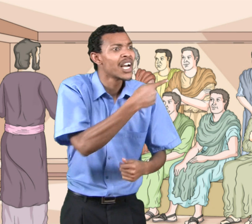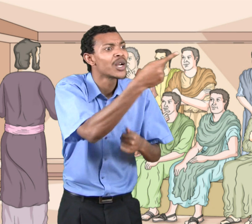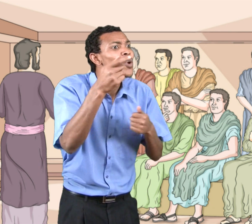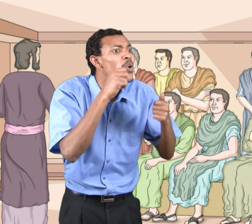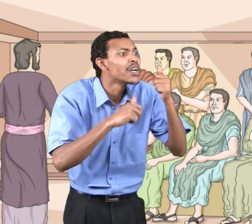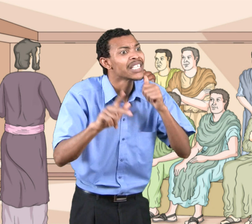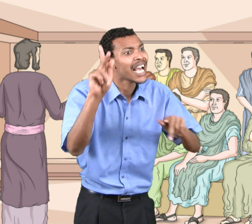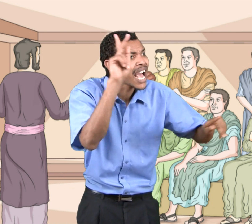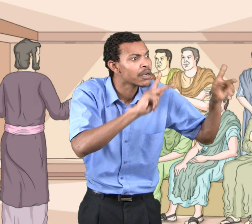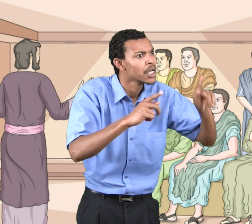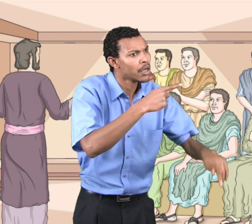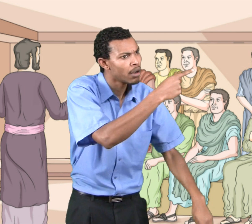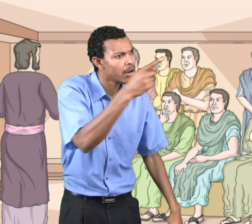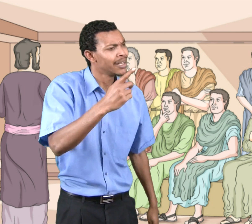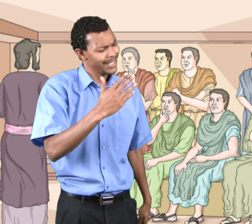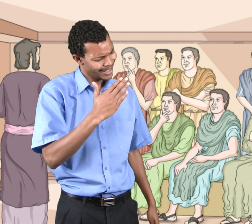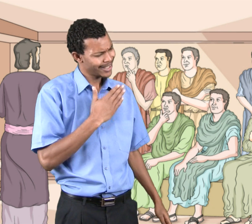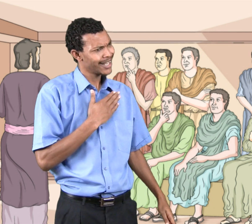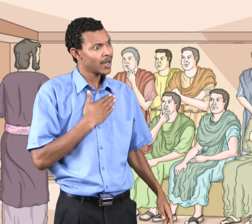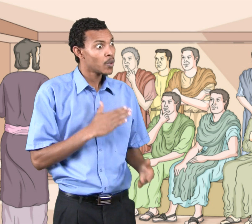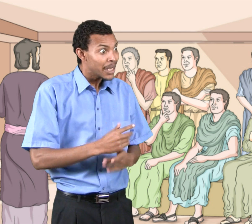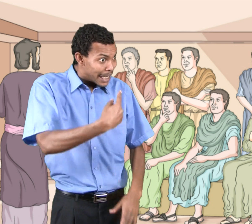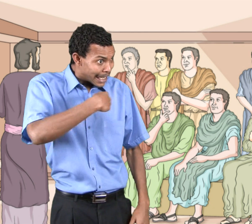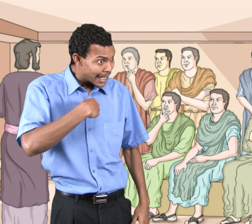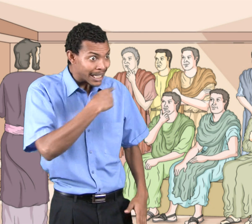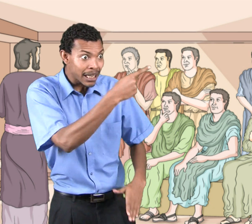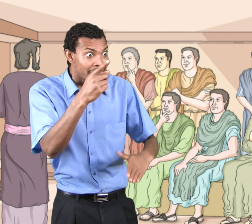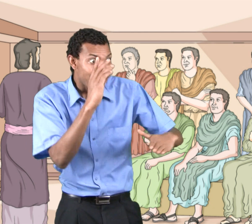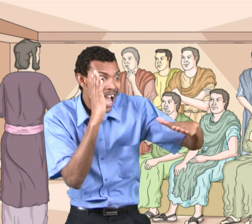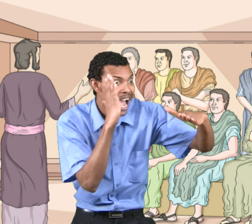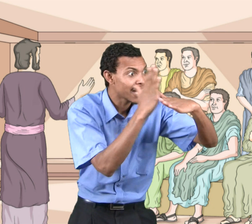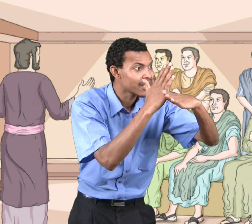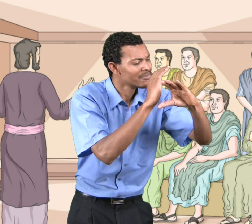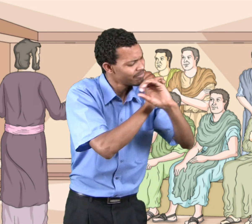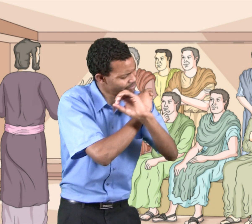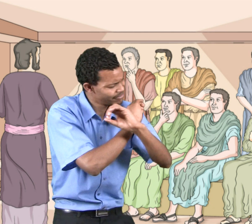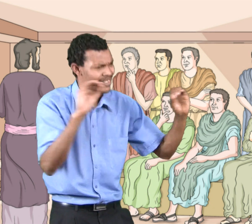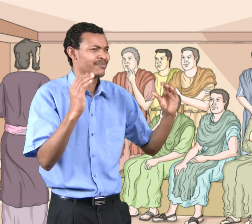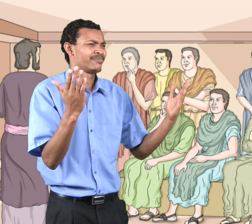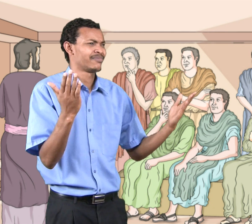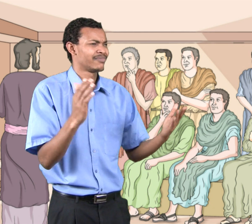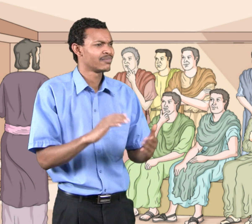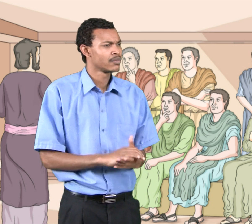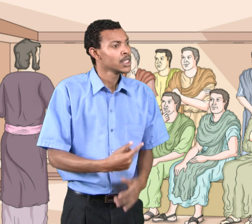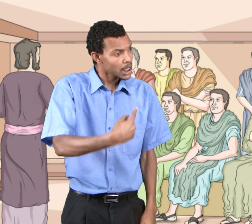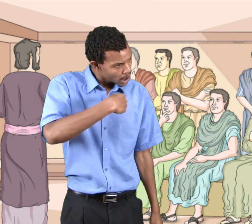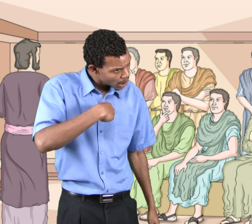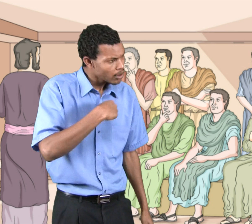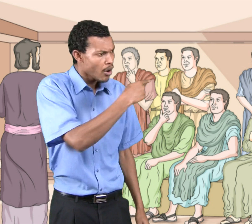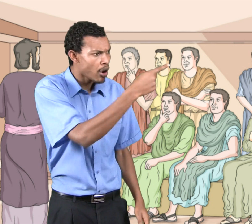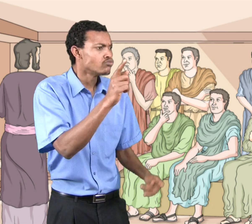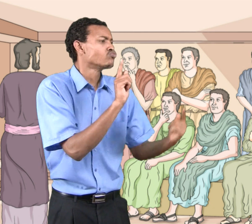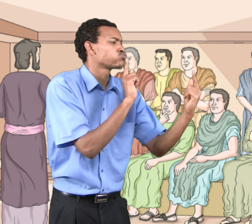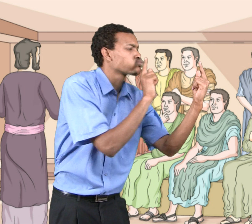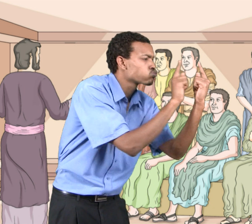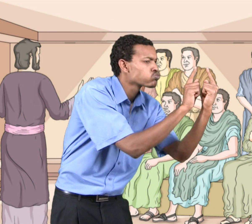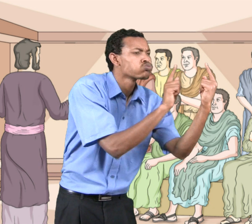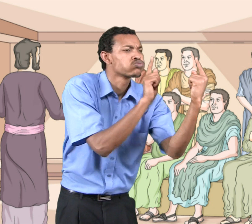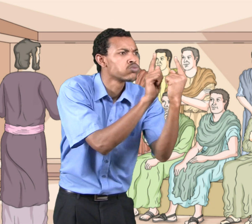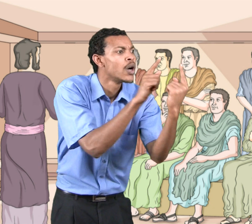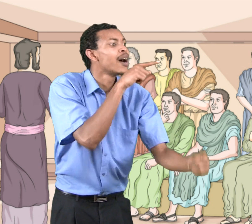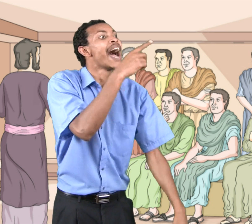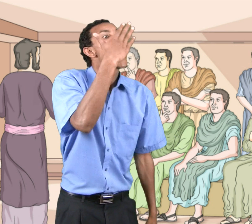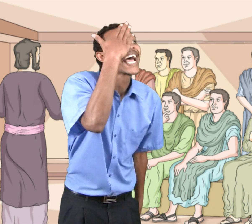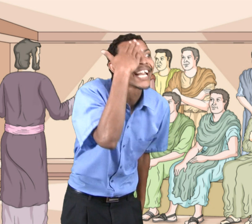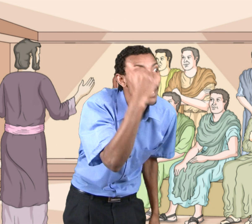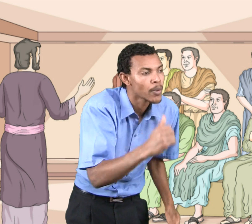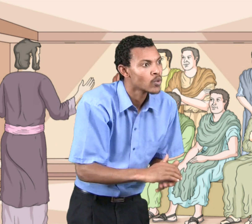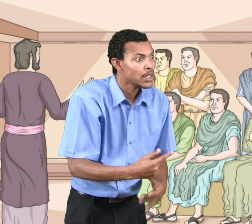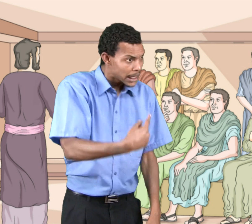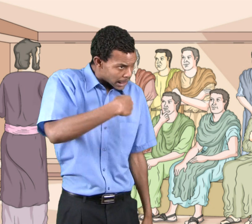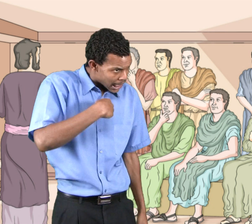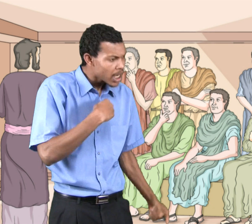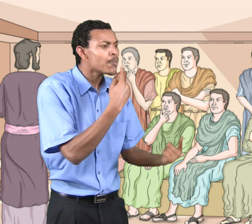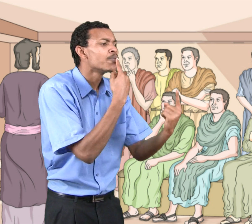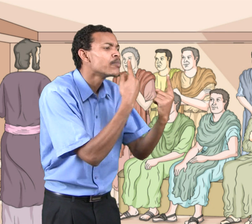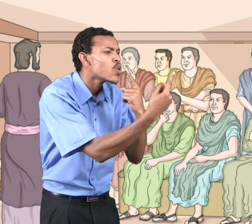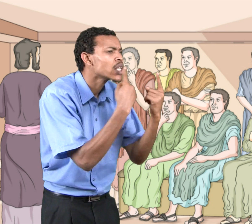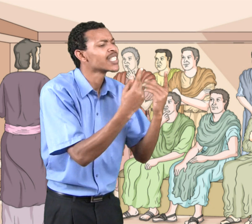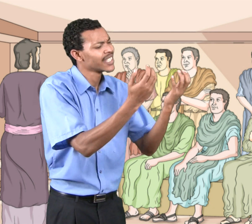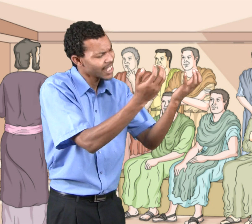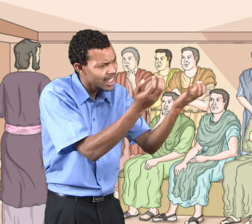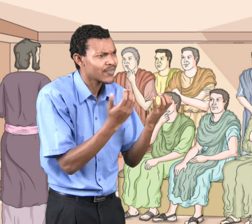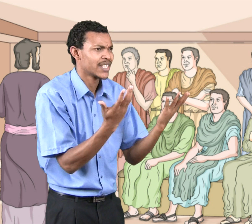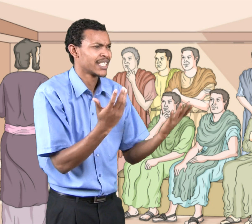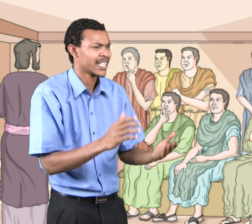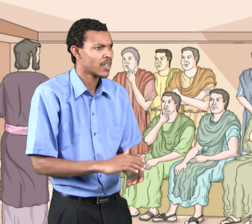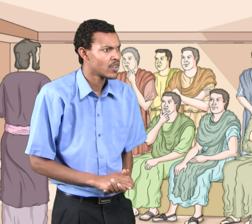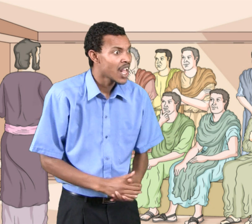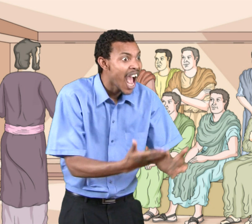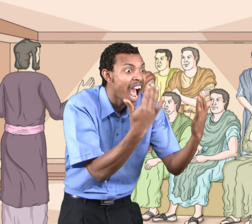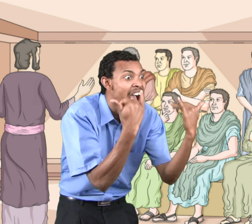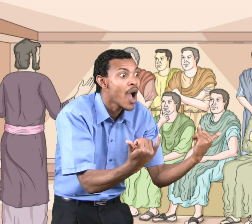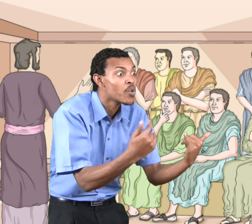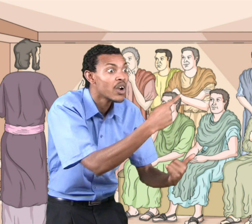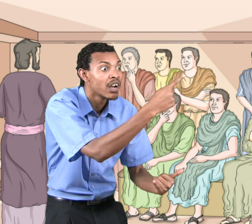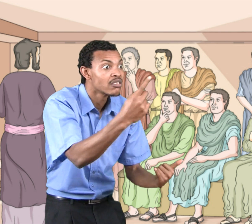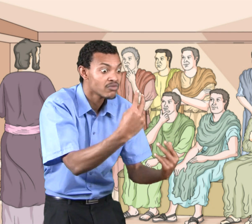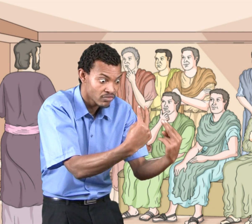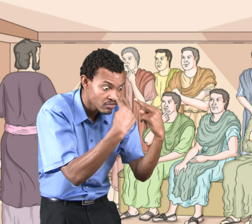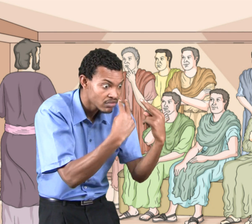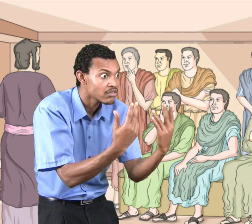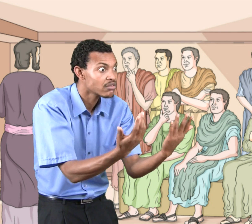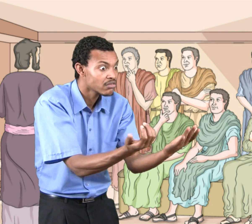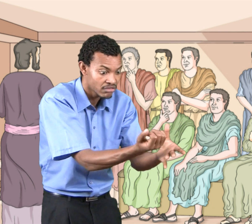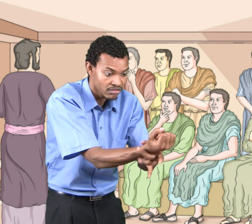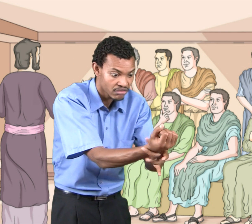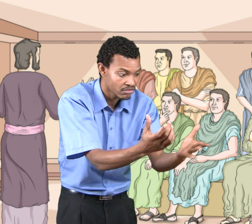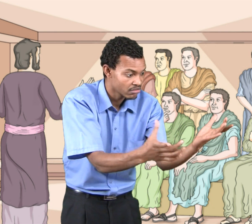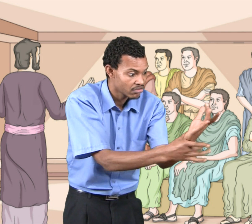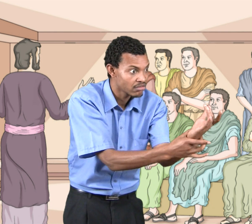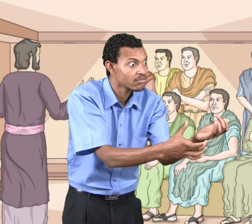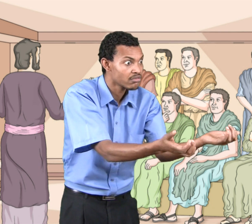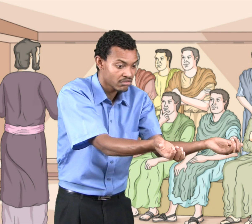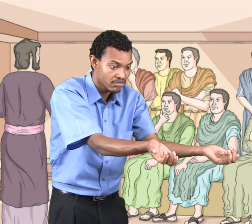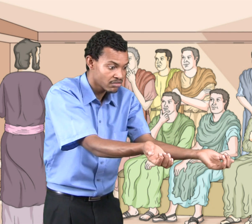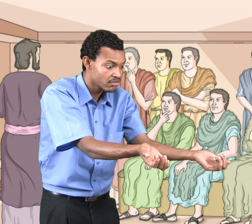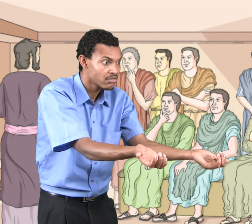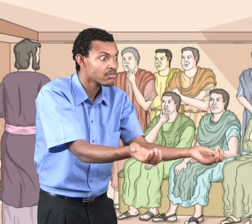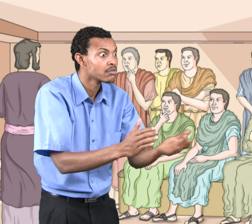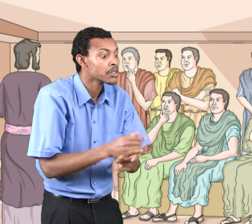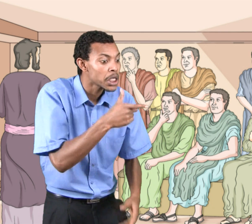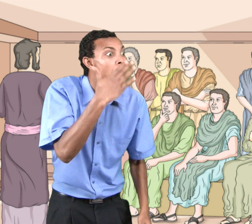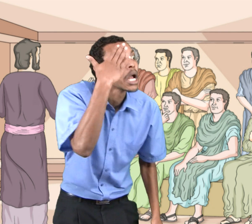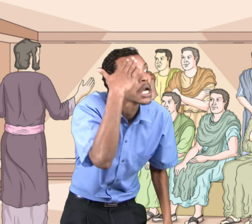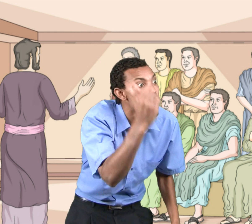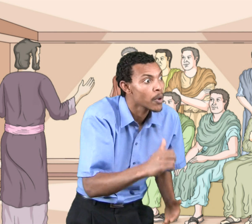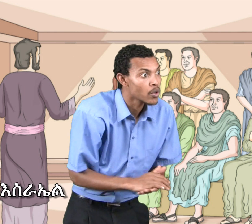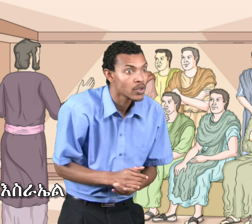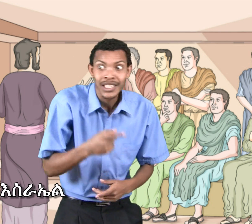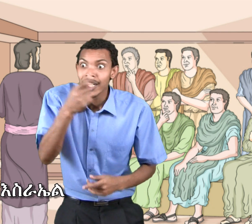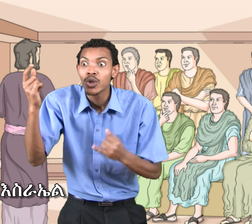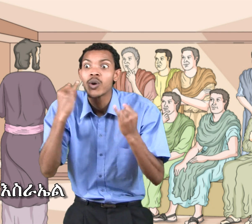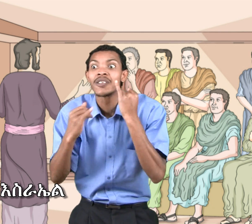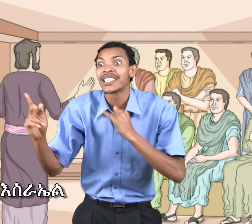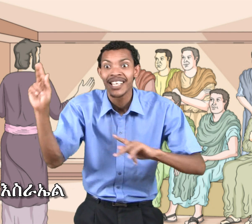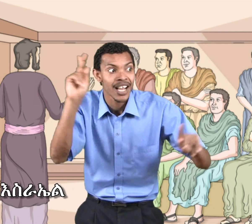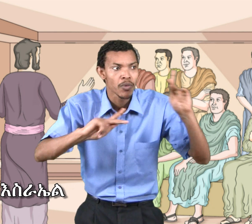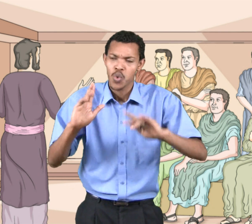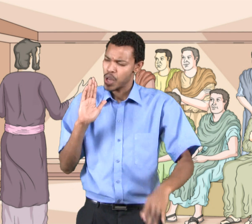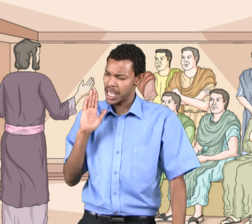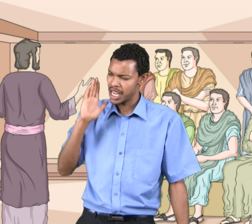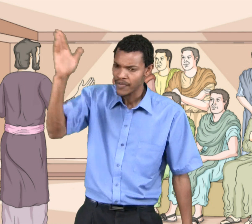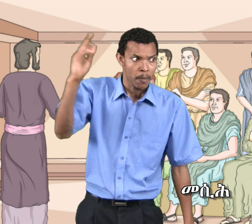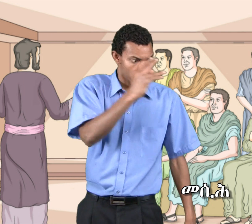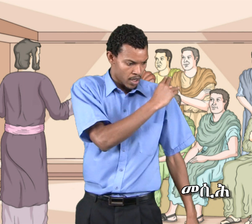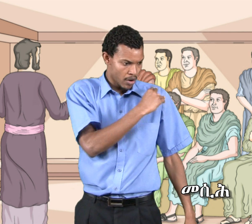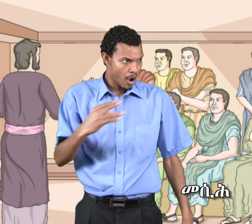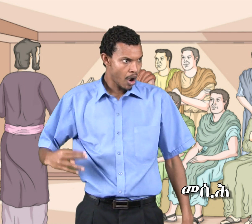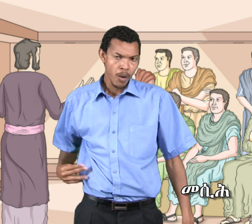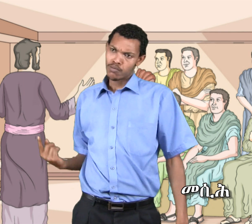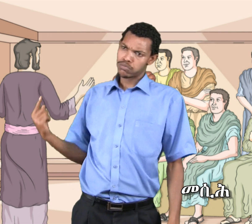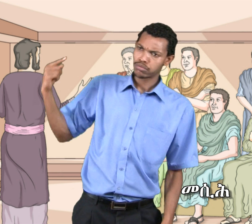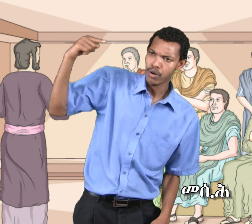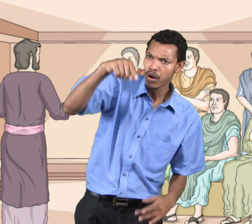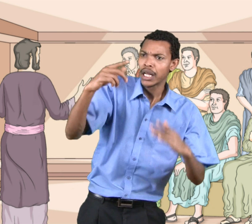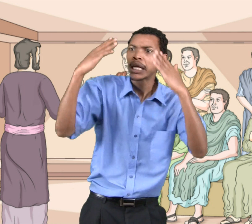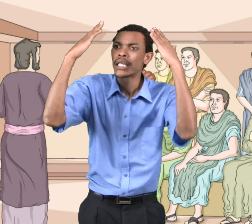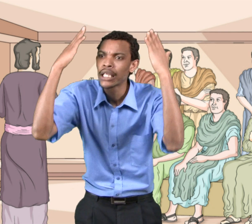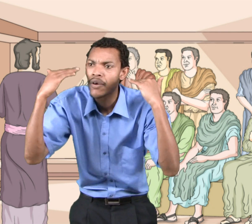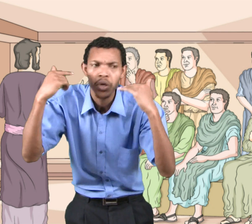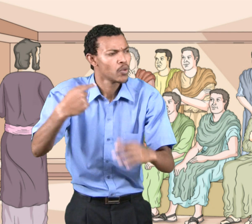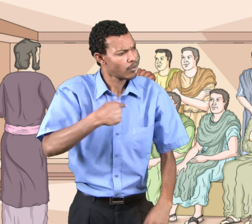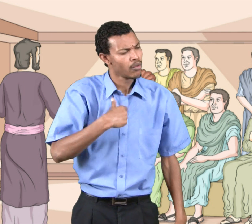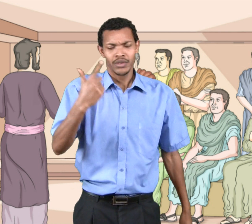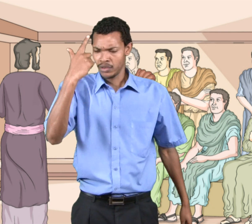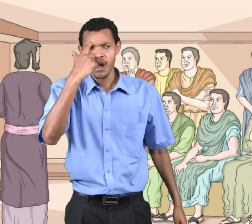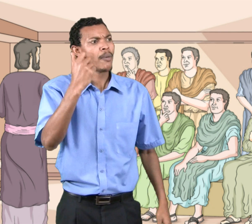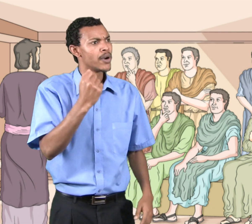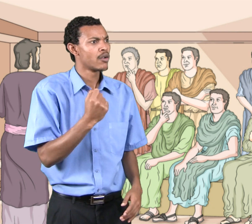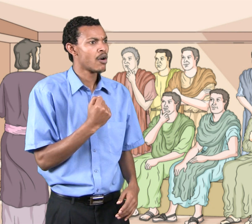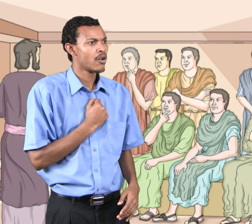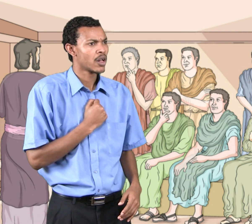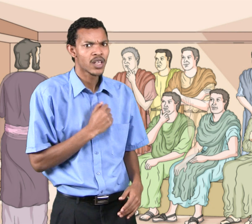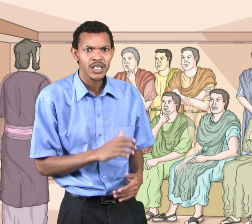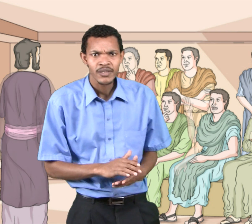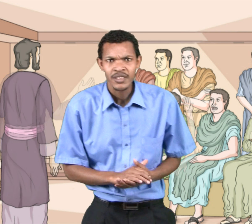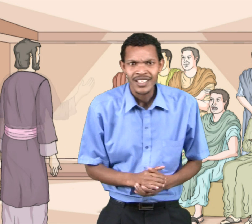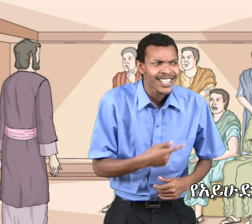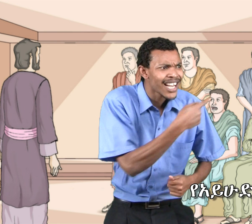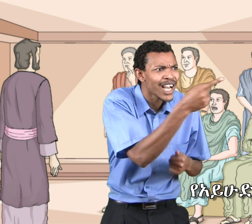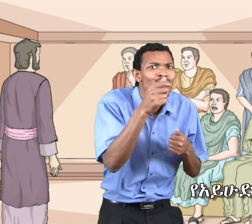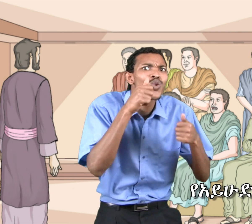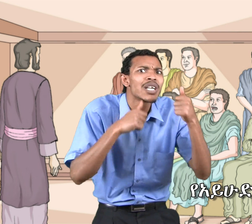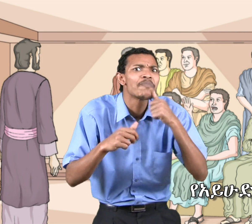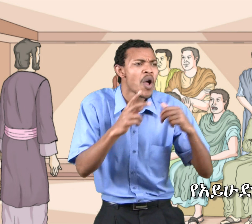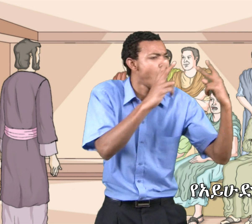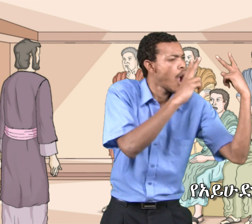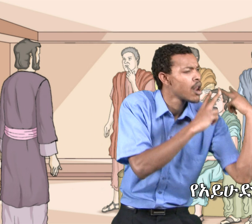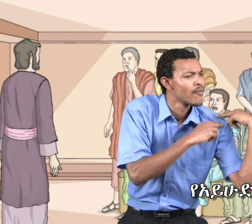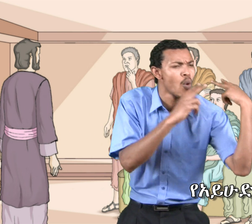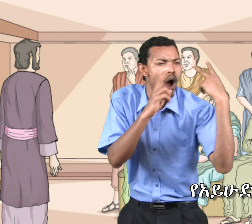So for this reason I have called to see you and speak with you. It is because of the hope of Israel that I am bound with this chain.”